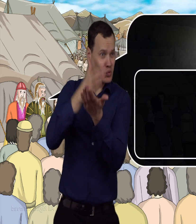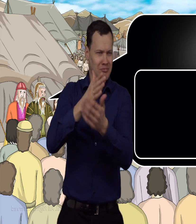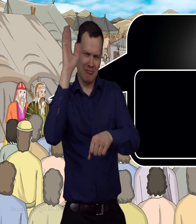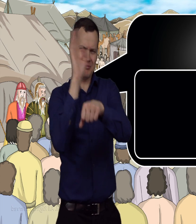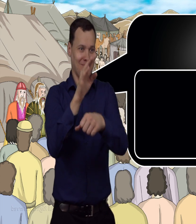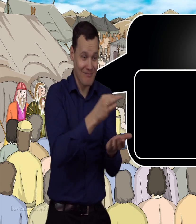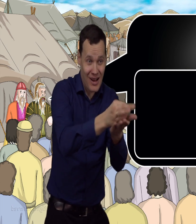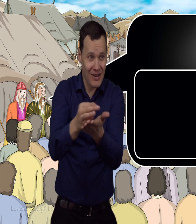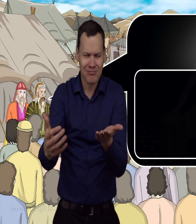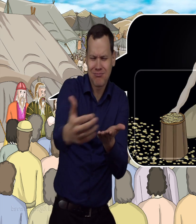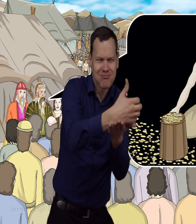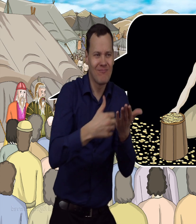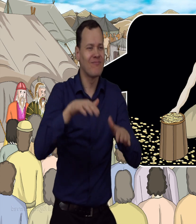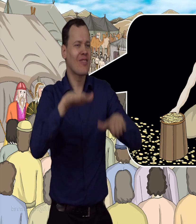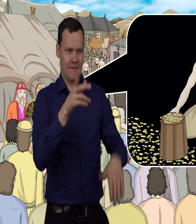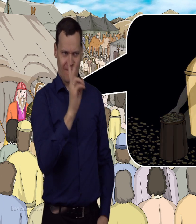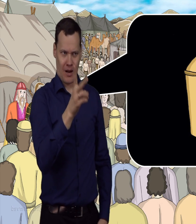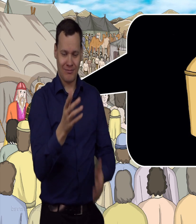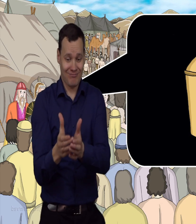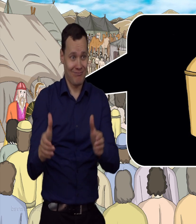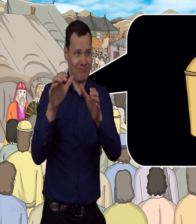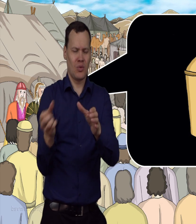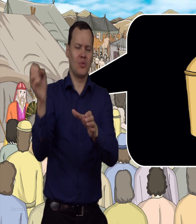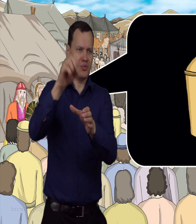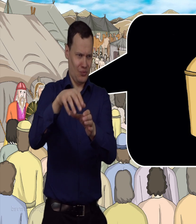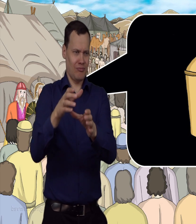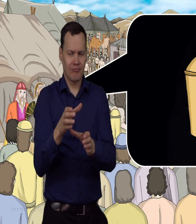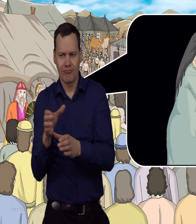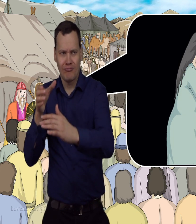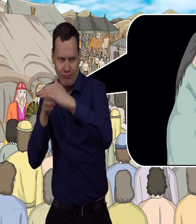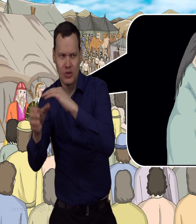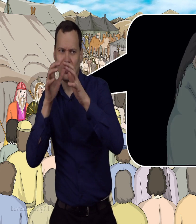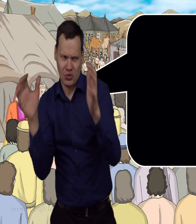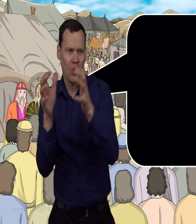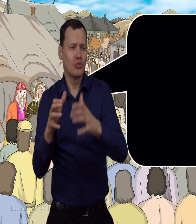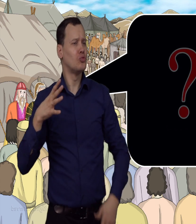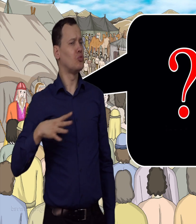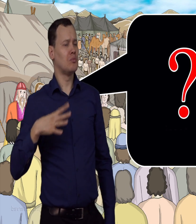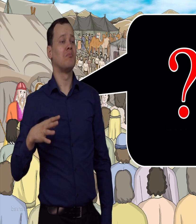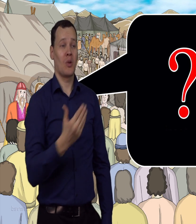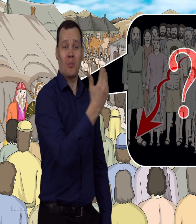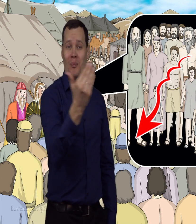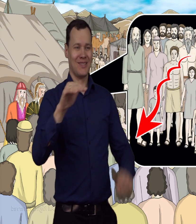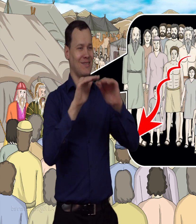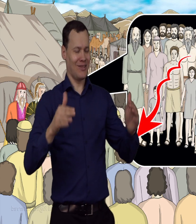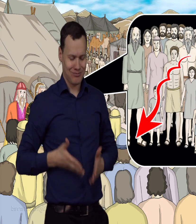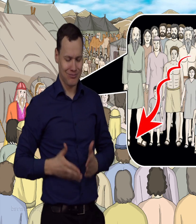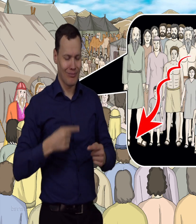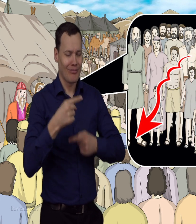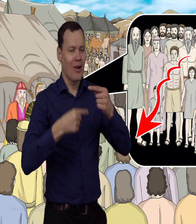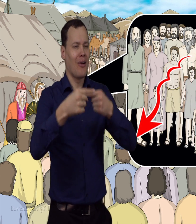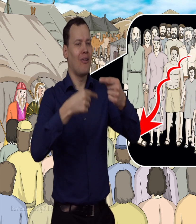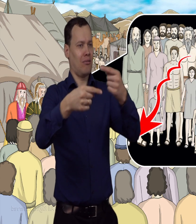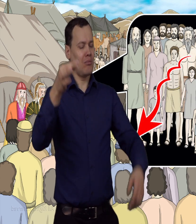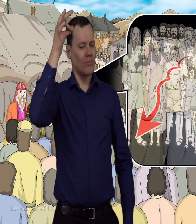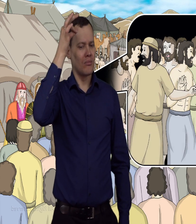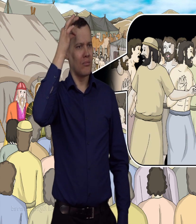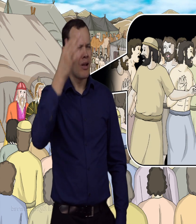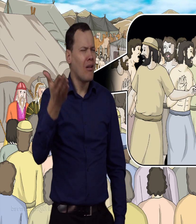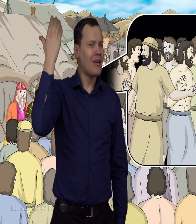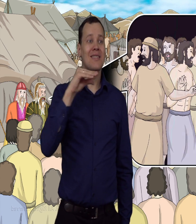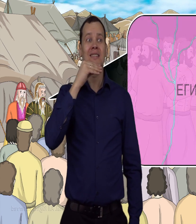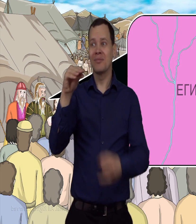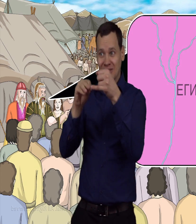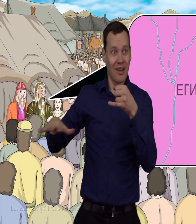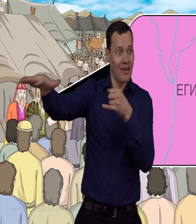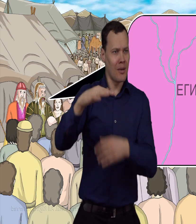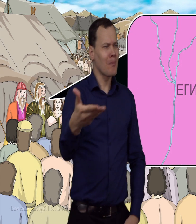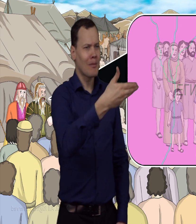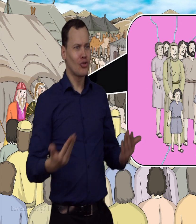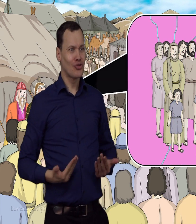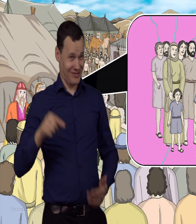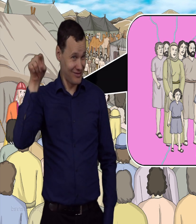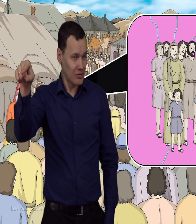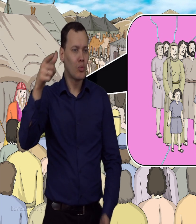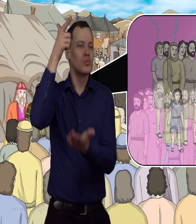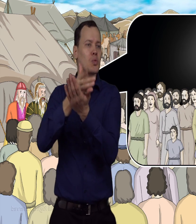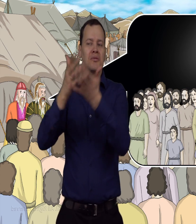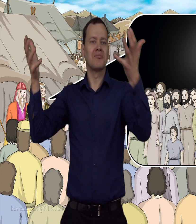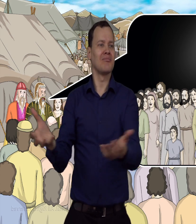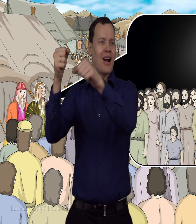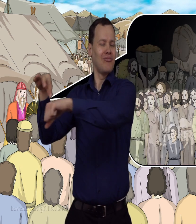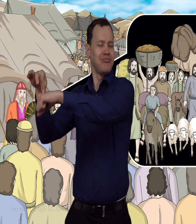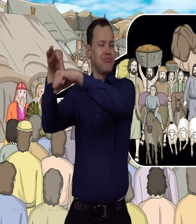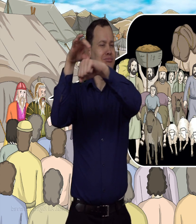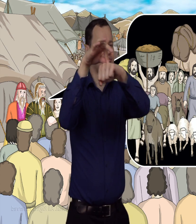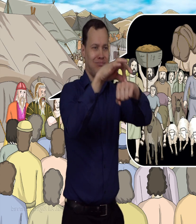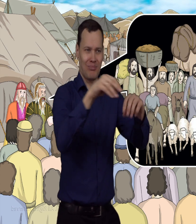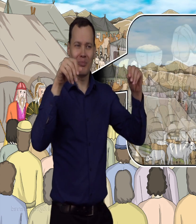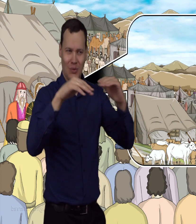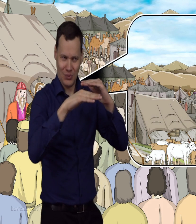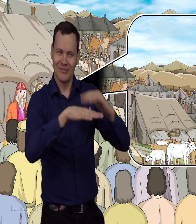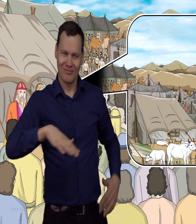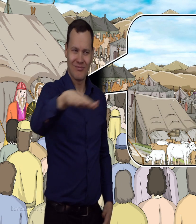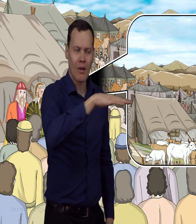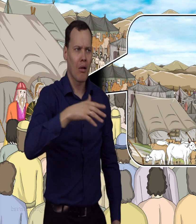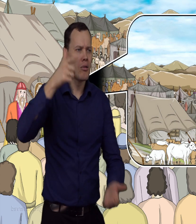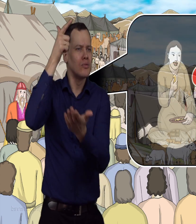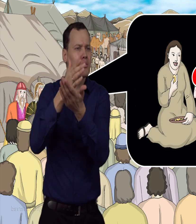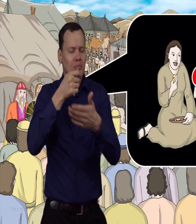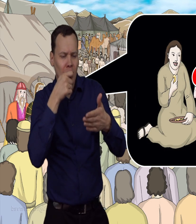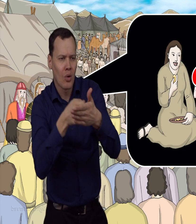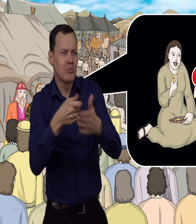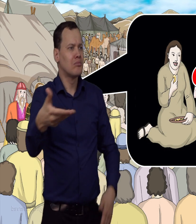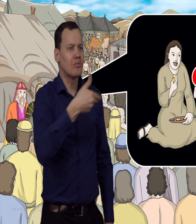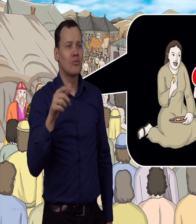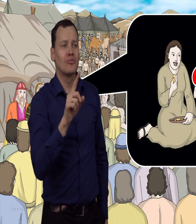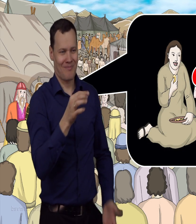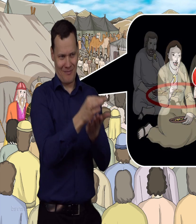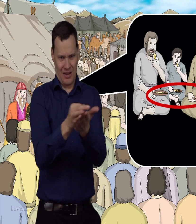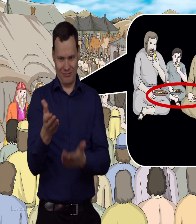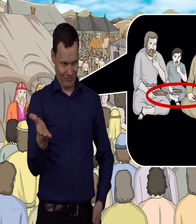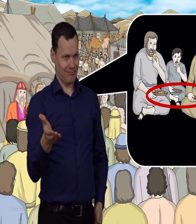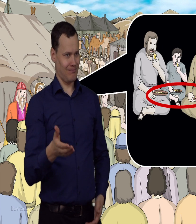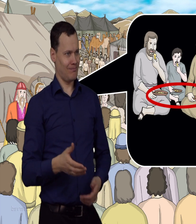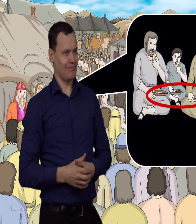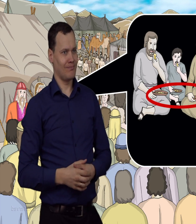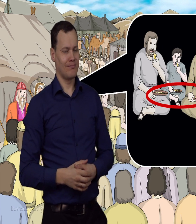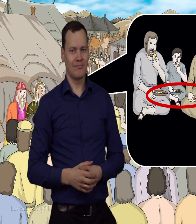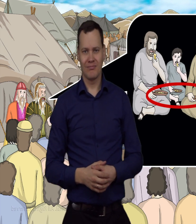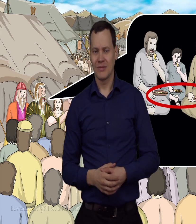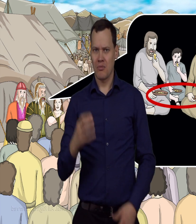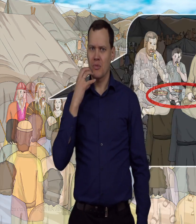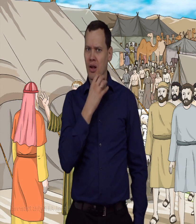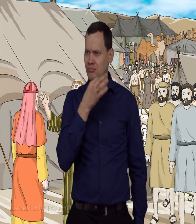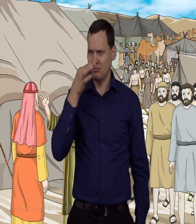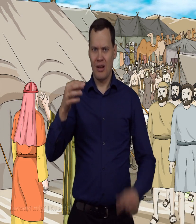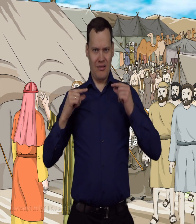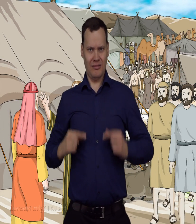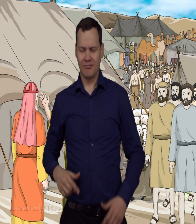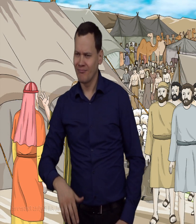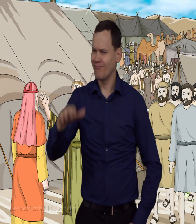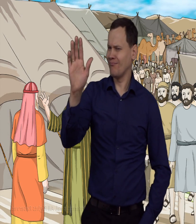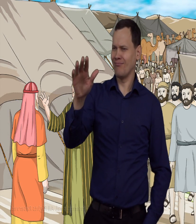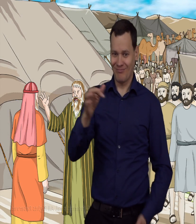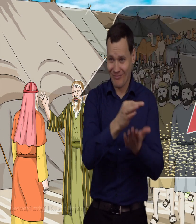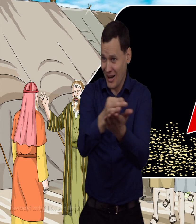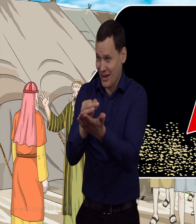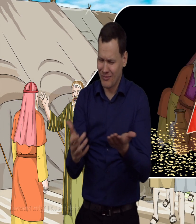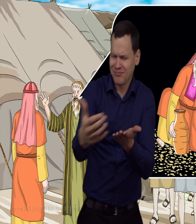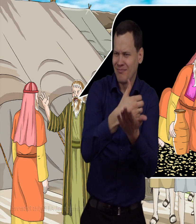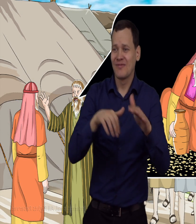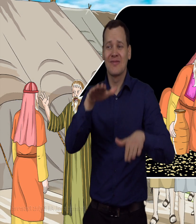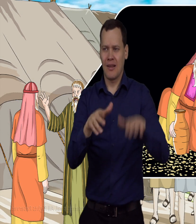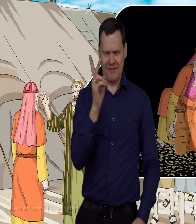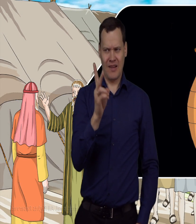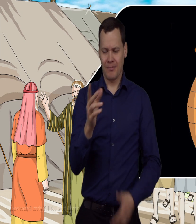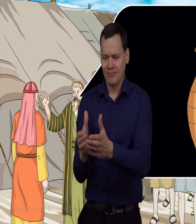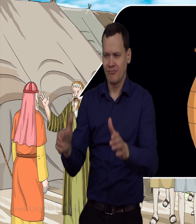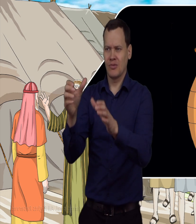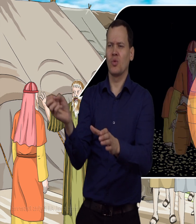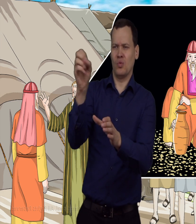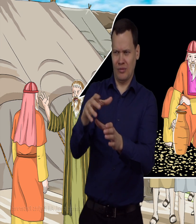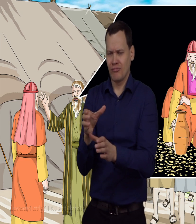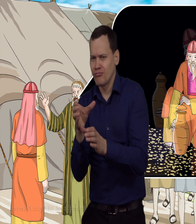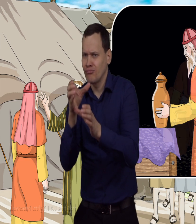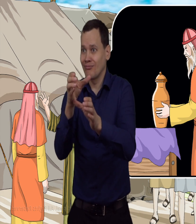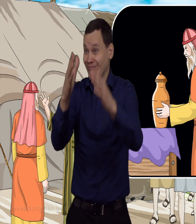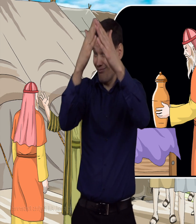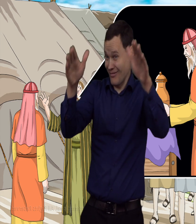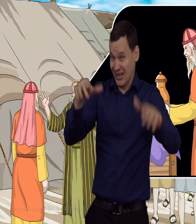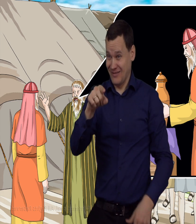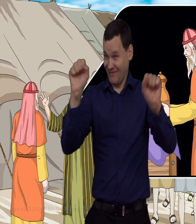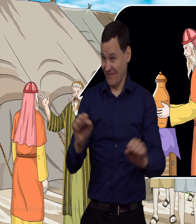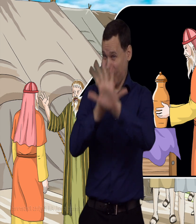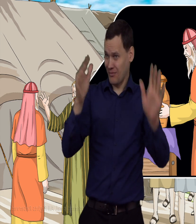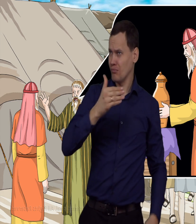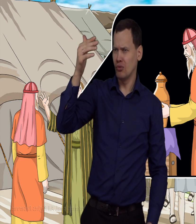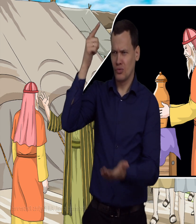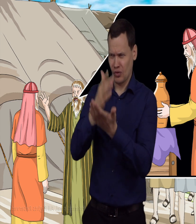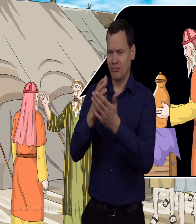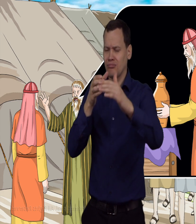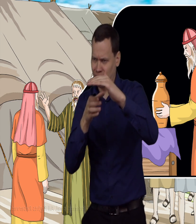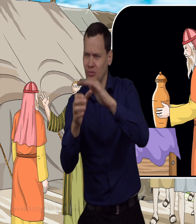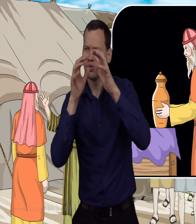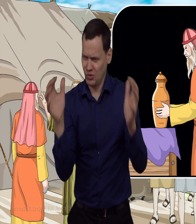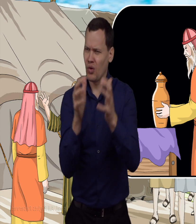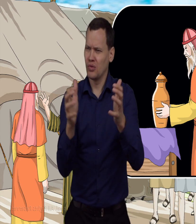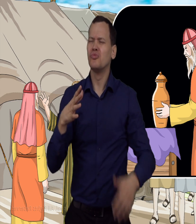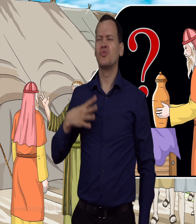Moses said, “This is what the LORD has commanded: ‘Keep an omer of manna for the generations to come, so that they may see the bread I fed you in the wilderness when I brought you out of the land of Egypt.’” So Moses told Aaron, “Take a jar and fill it with an omer of manna.